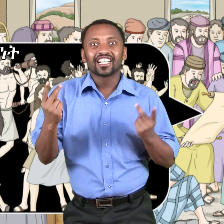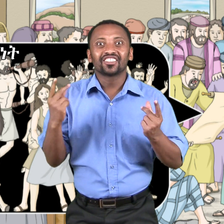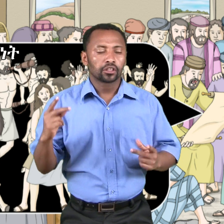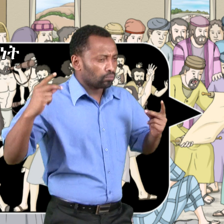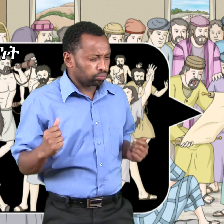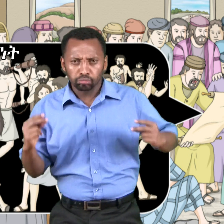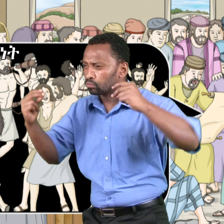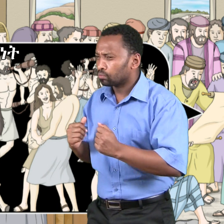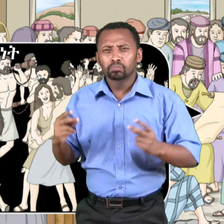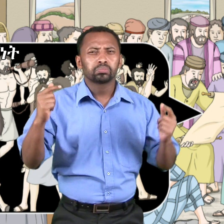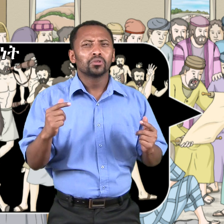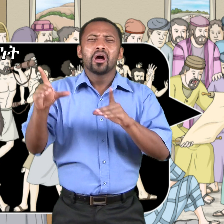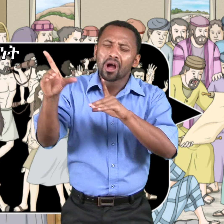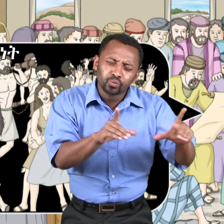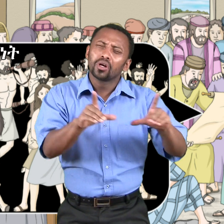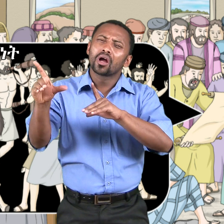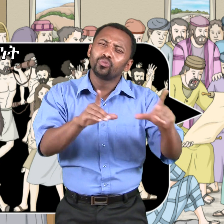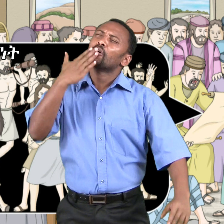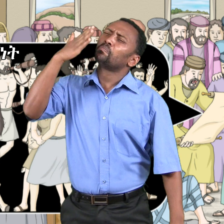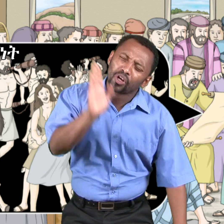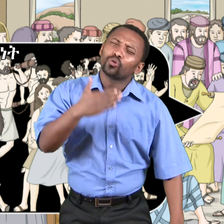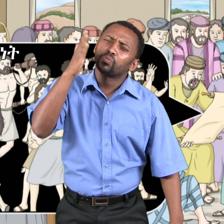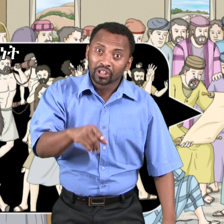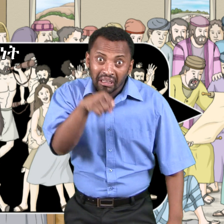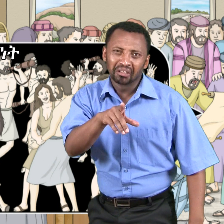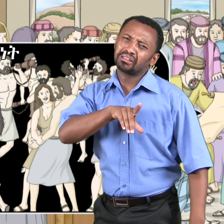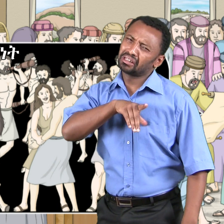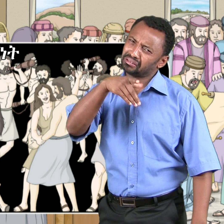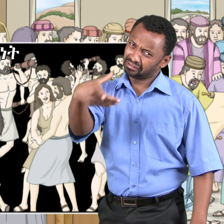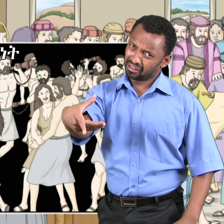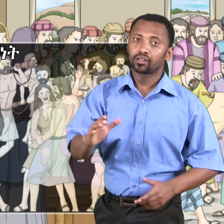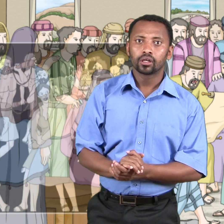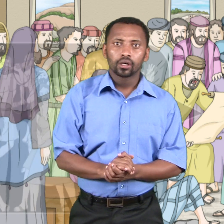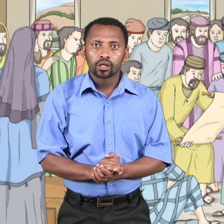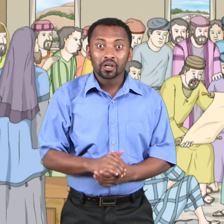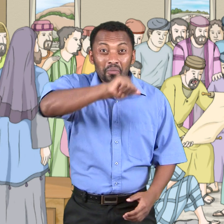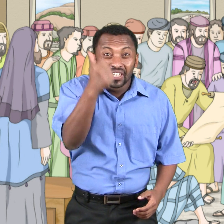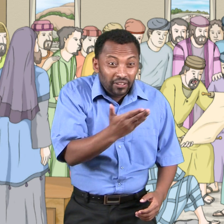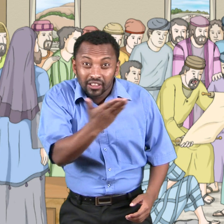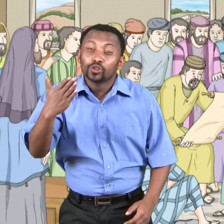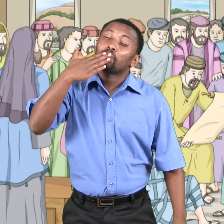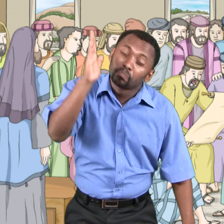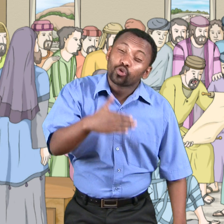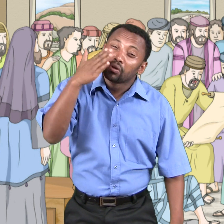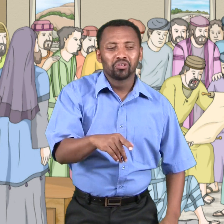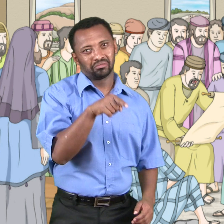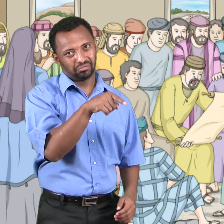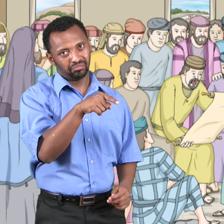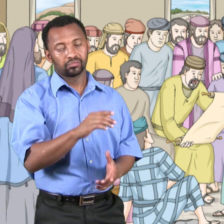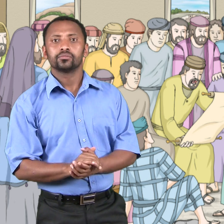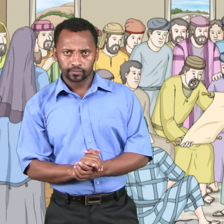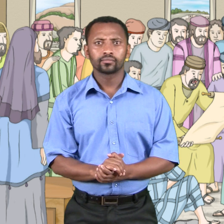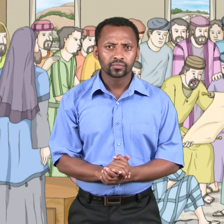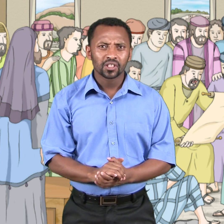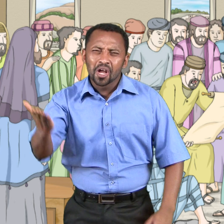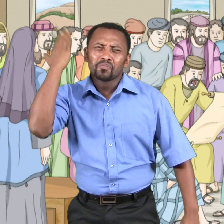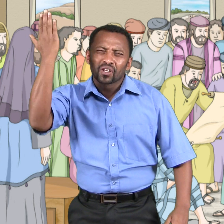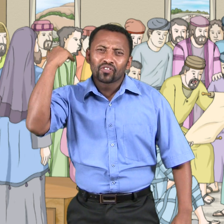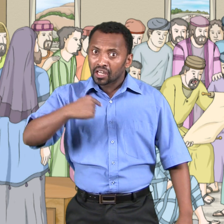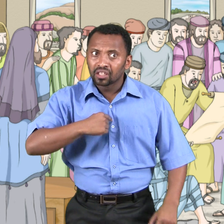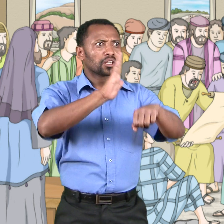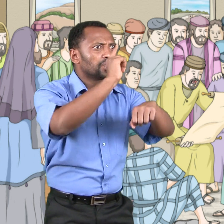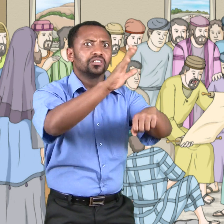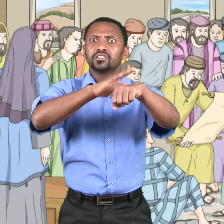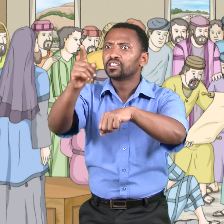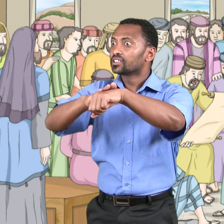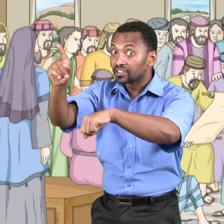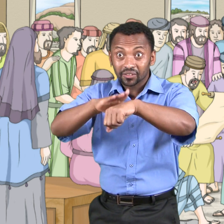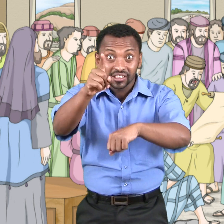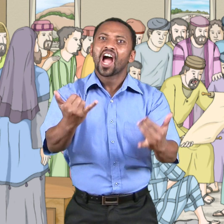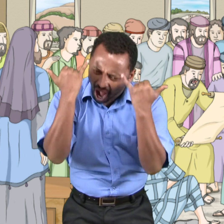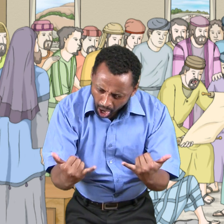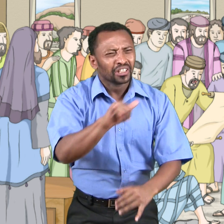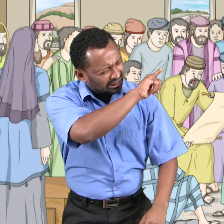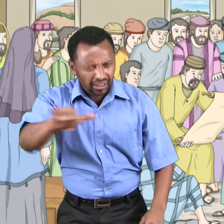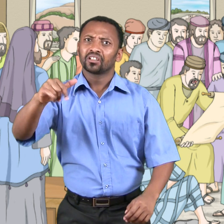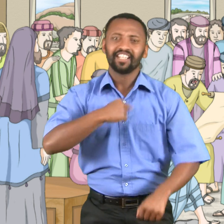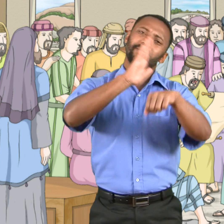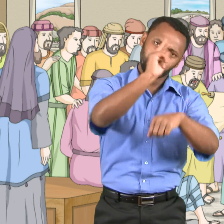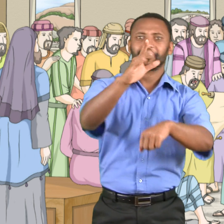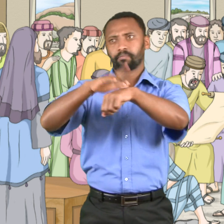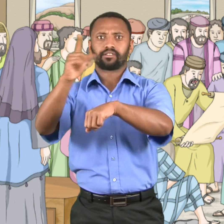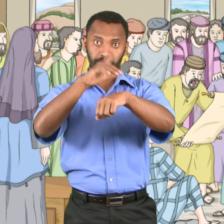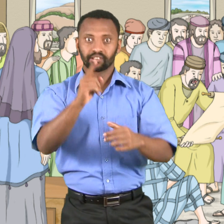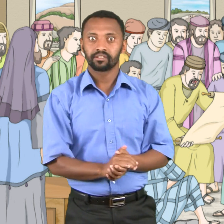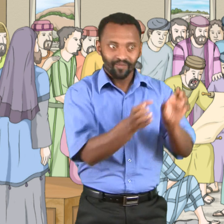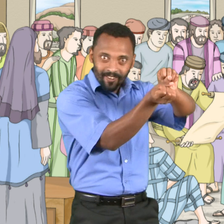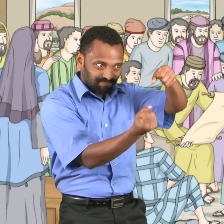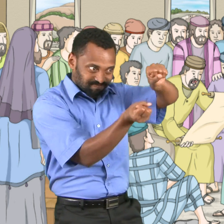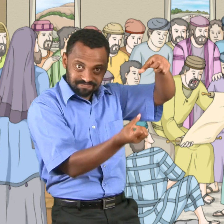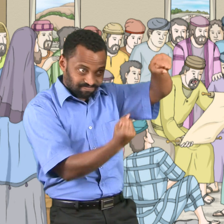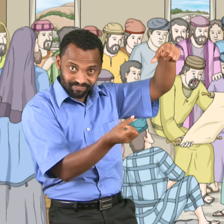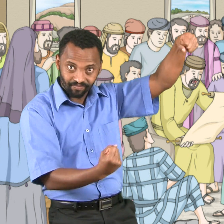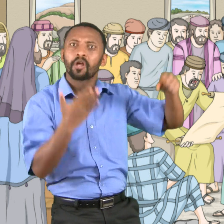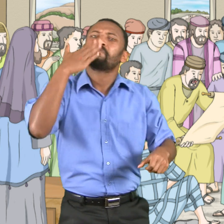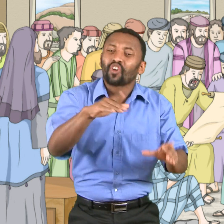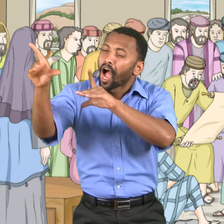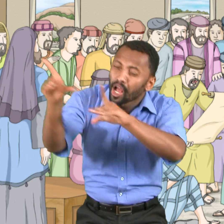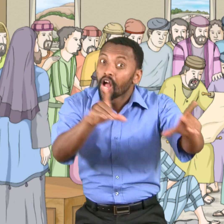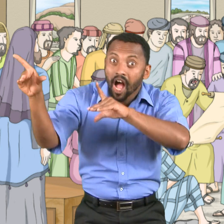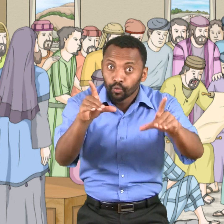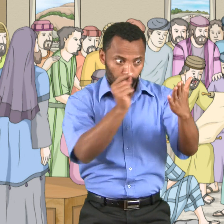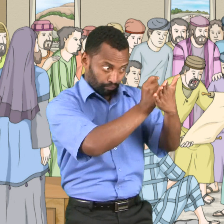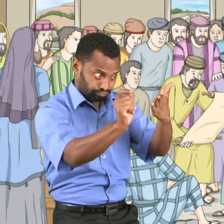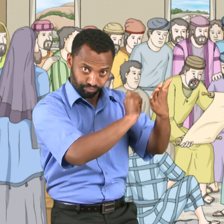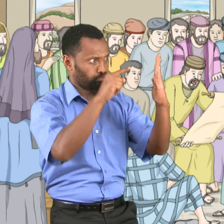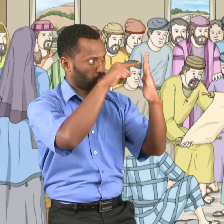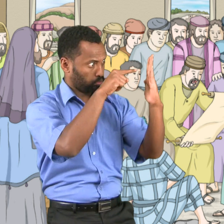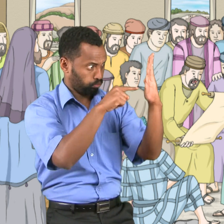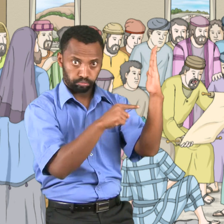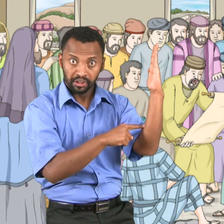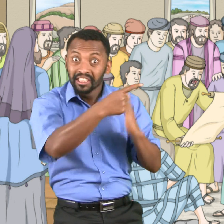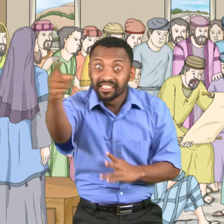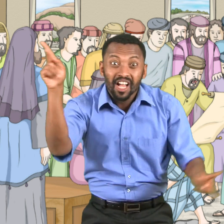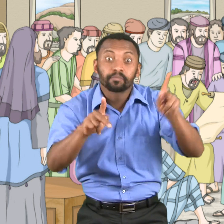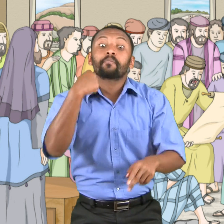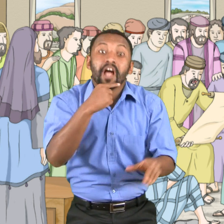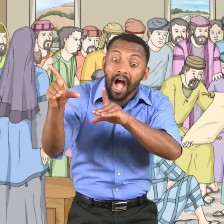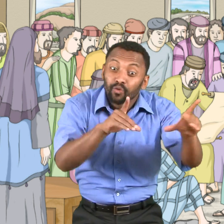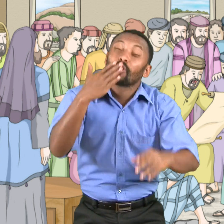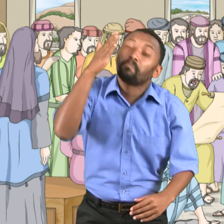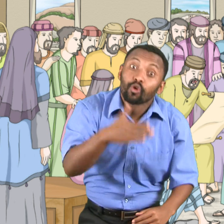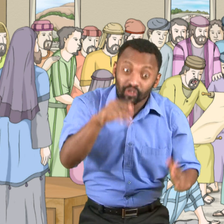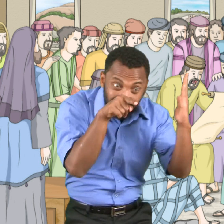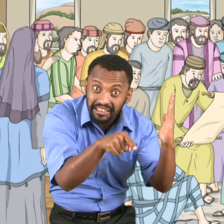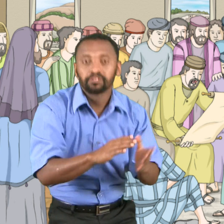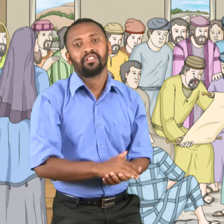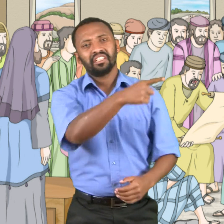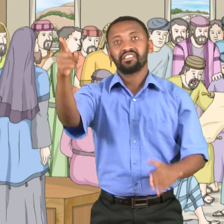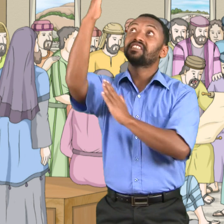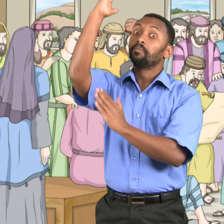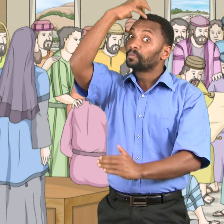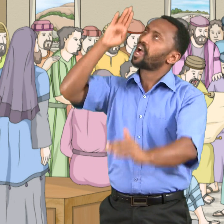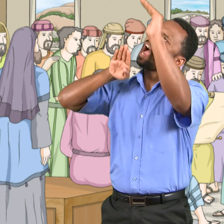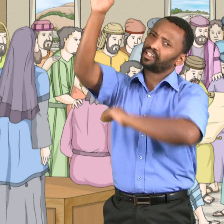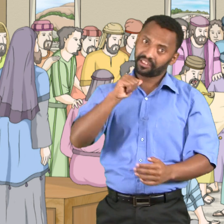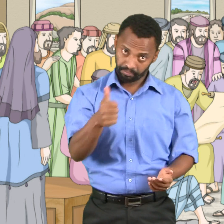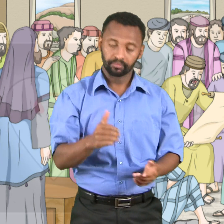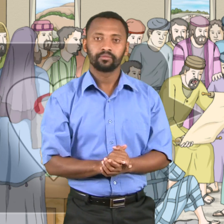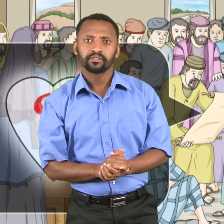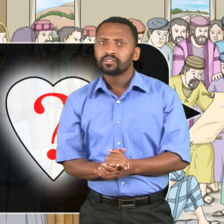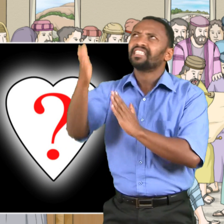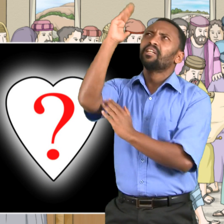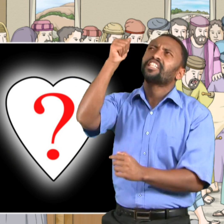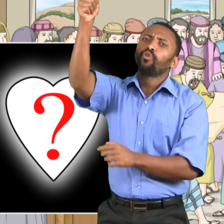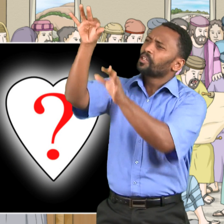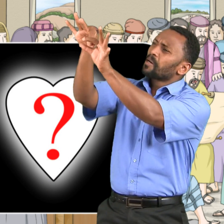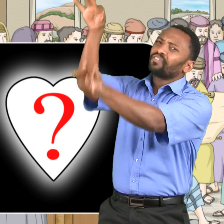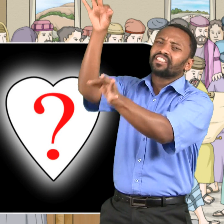I warn you, as I did before, that those who practice such things will not inherit the kingdom of God.